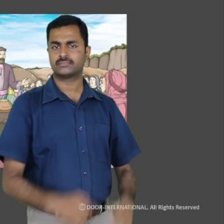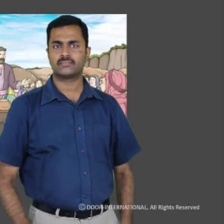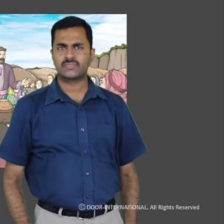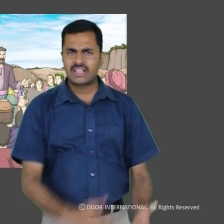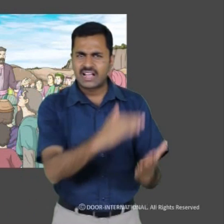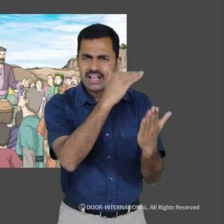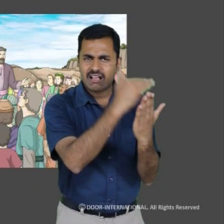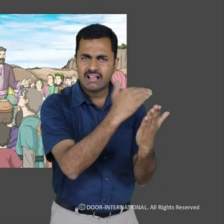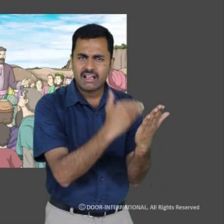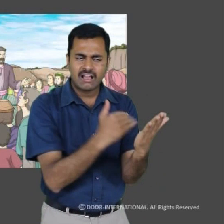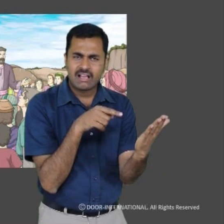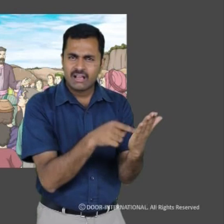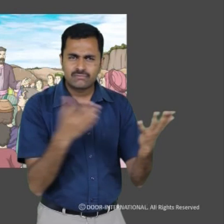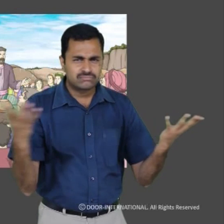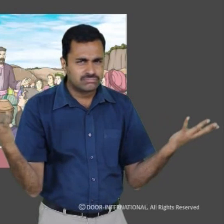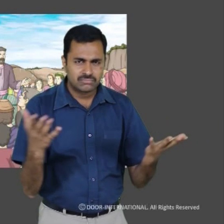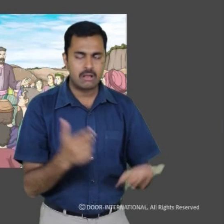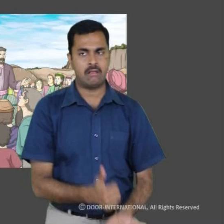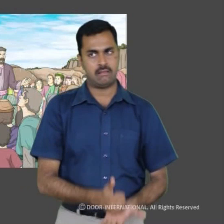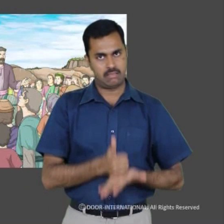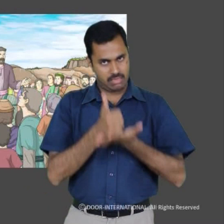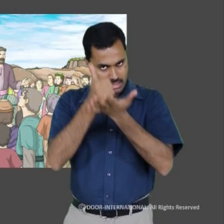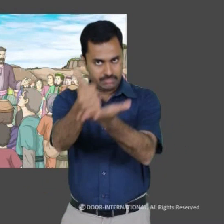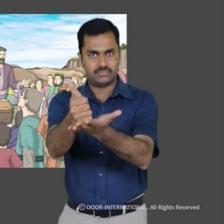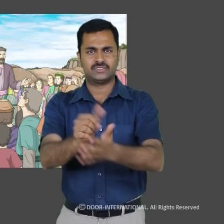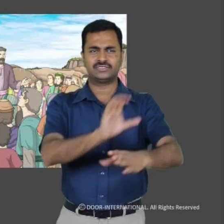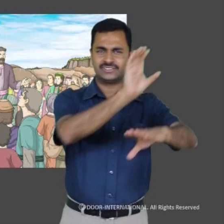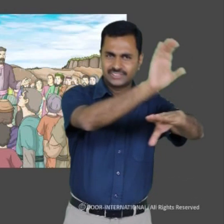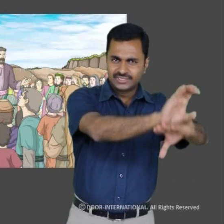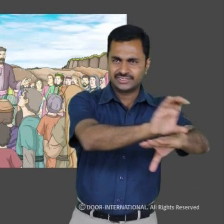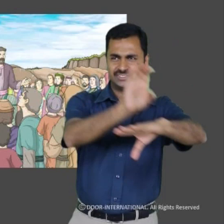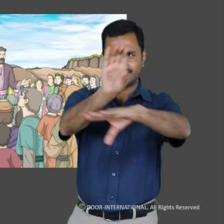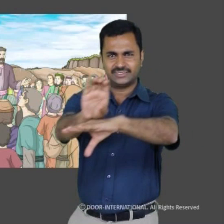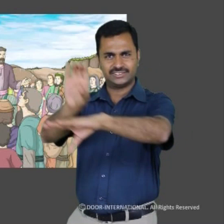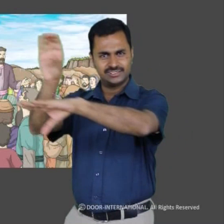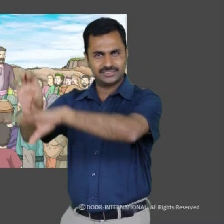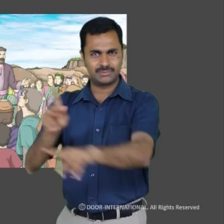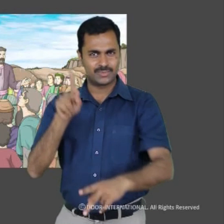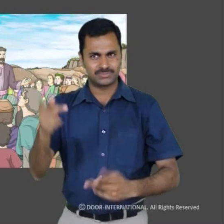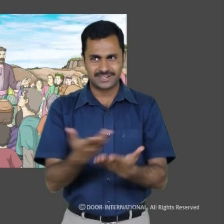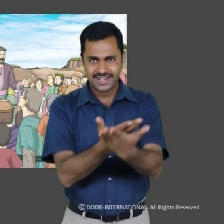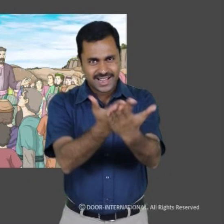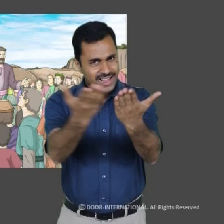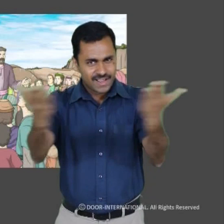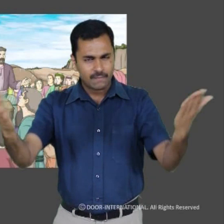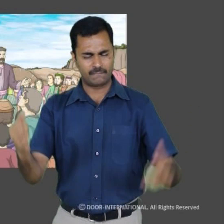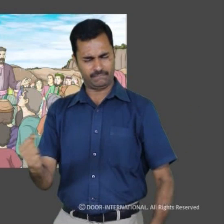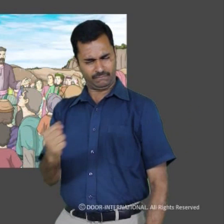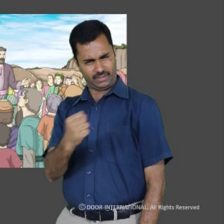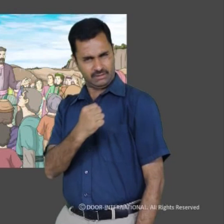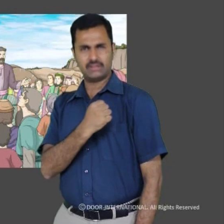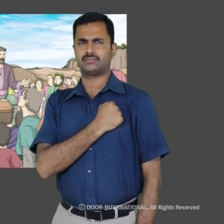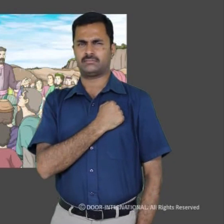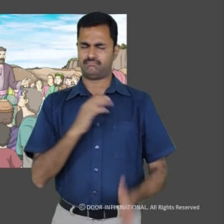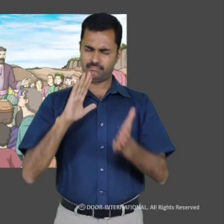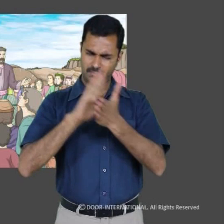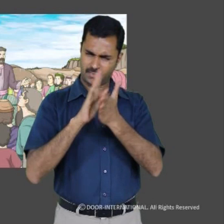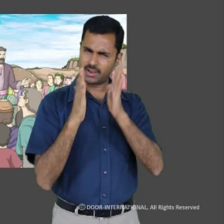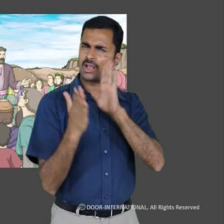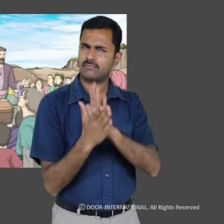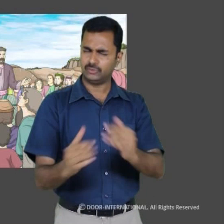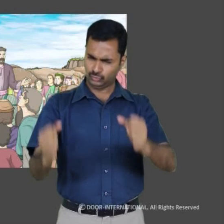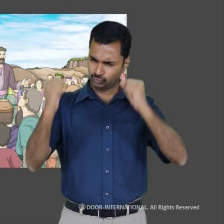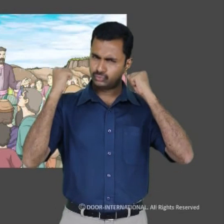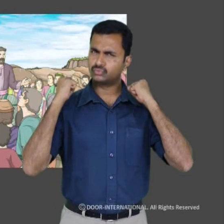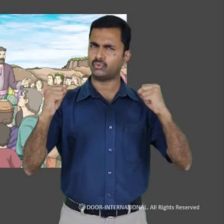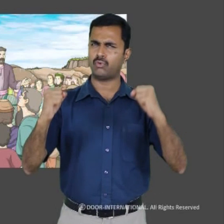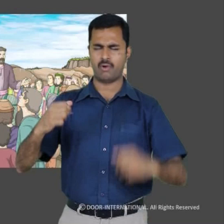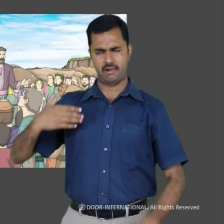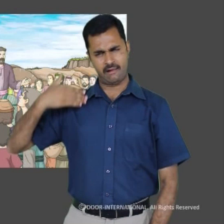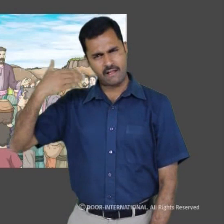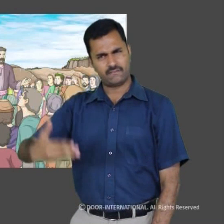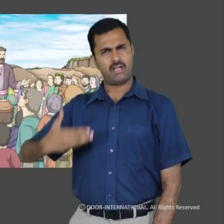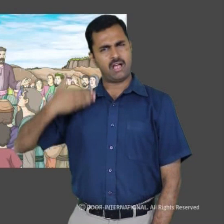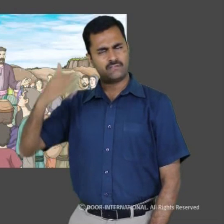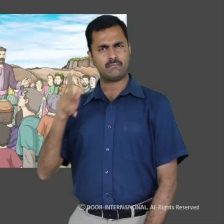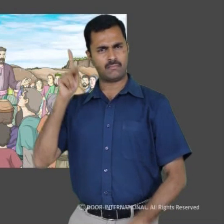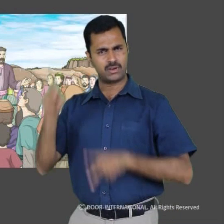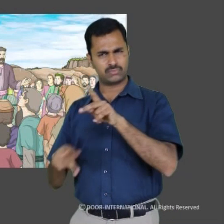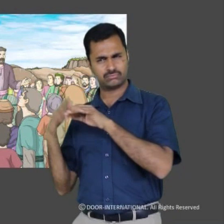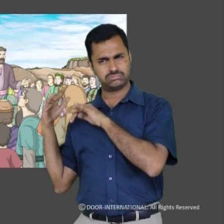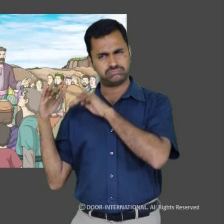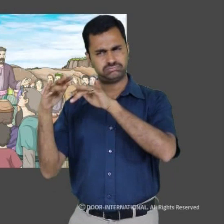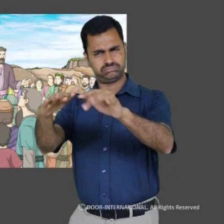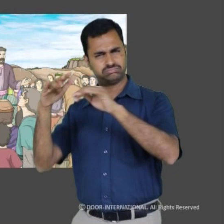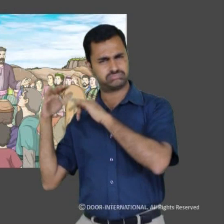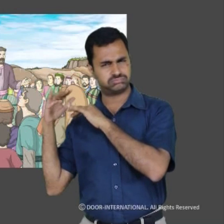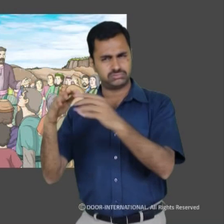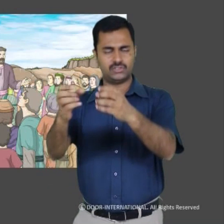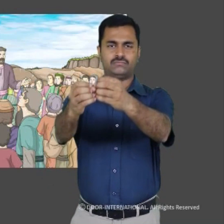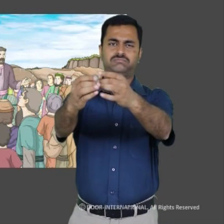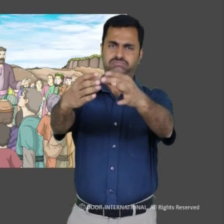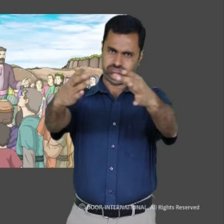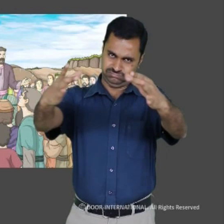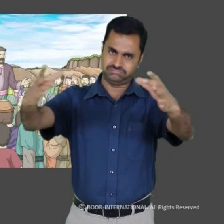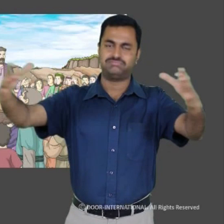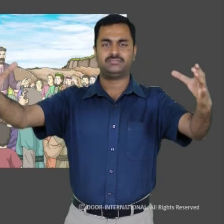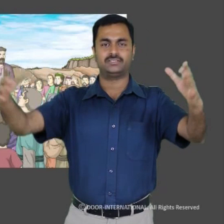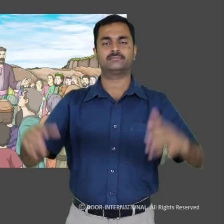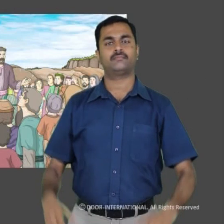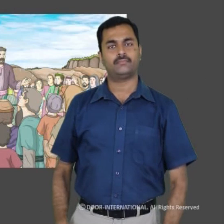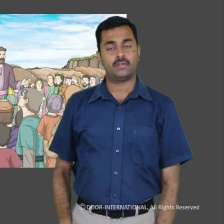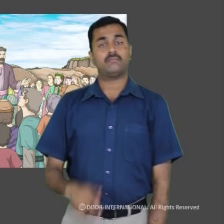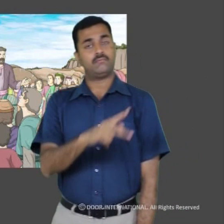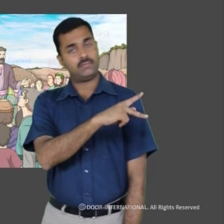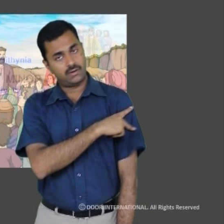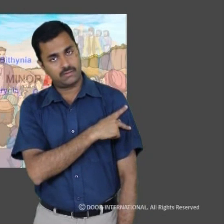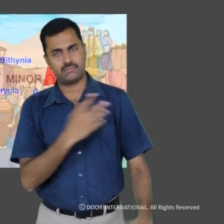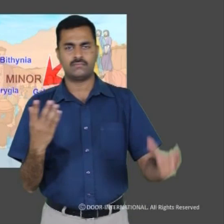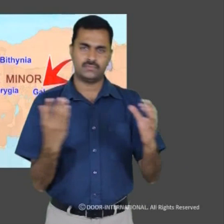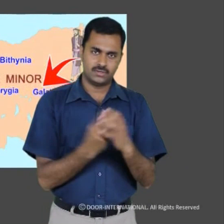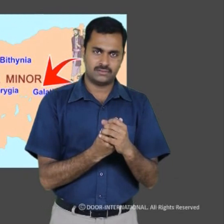So the churches were strengthened in the faith and grew daily in numbers.